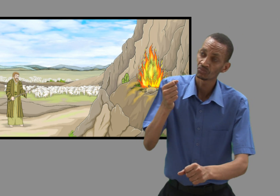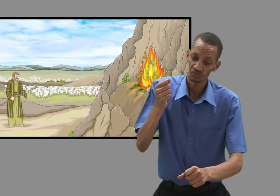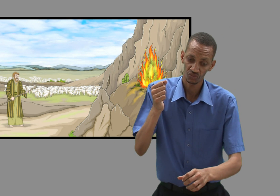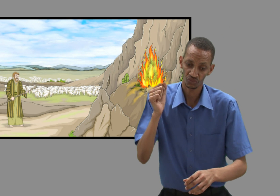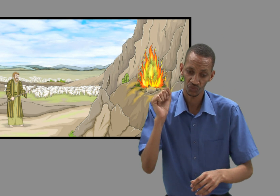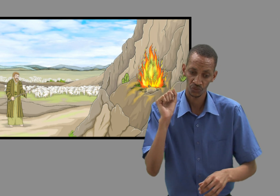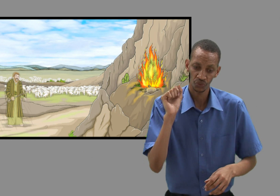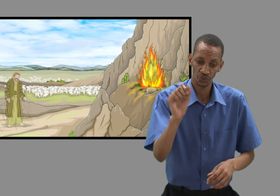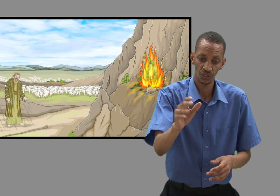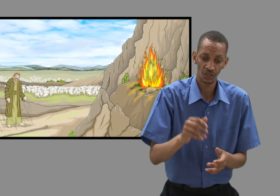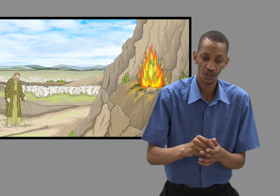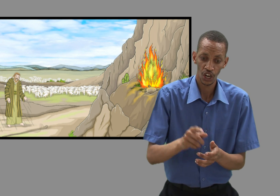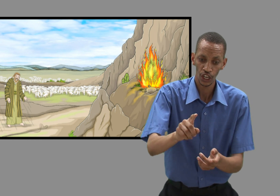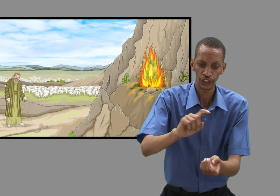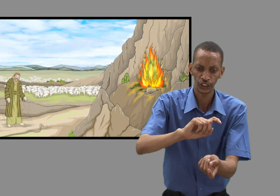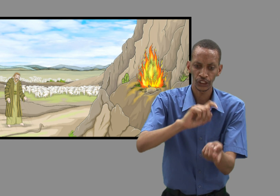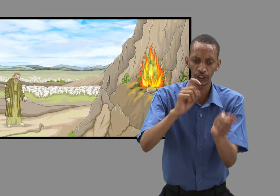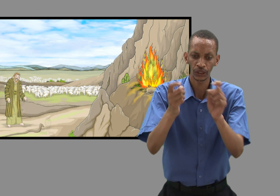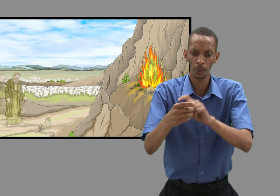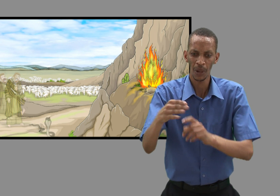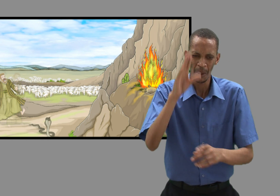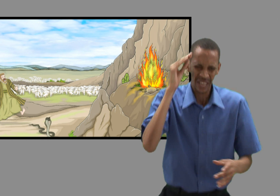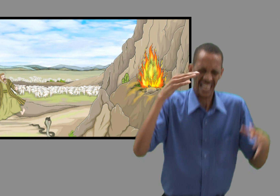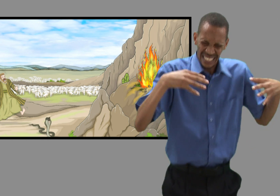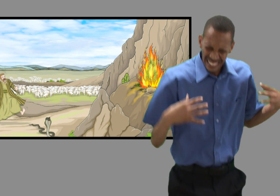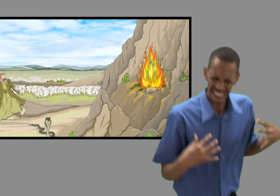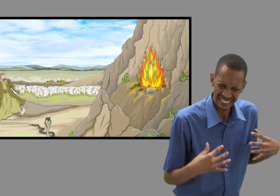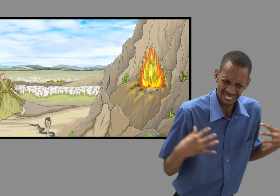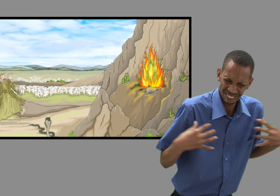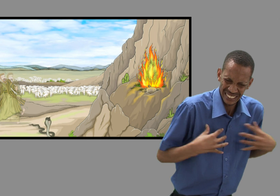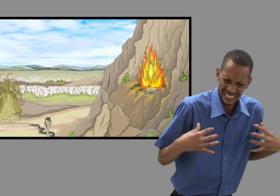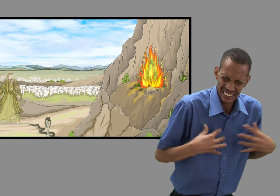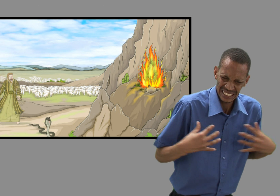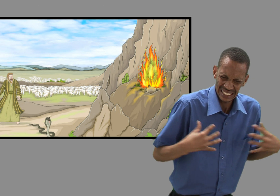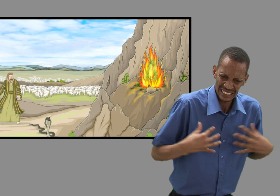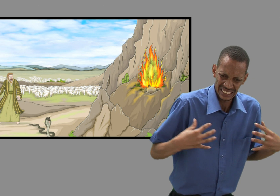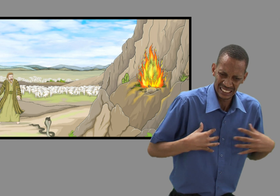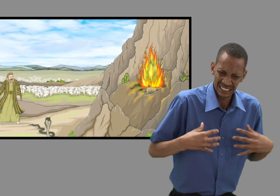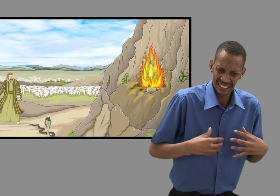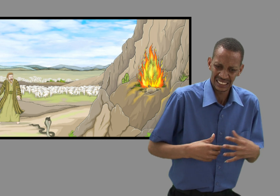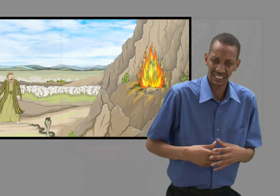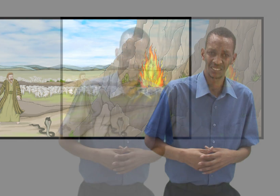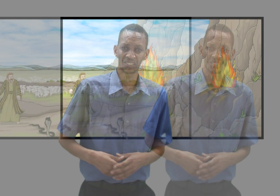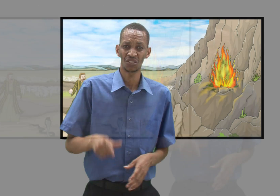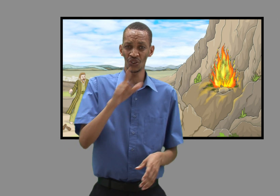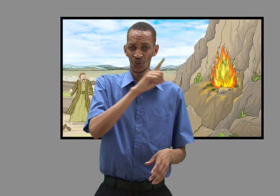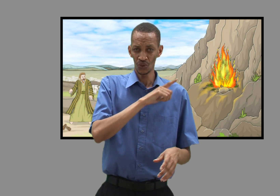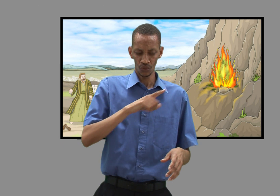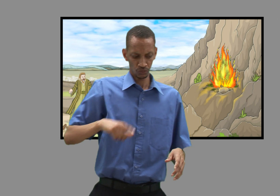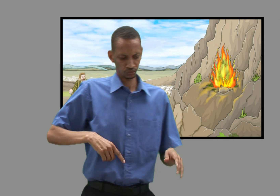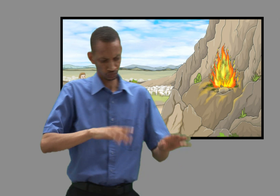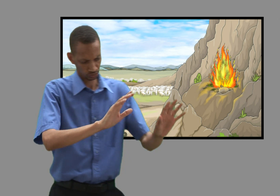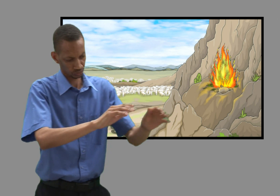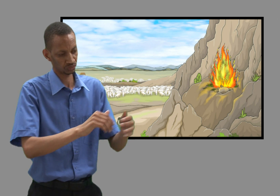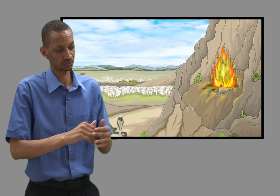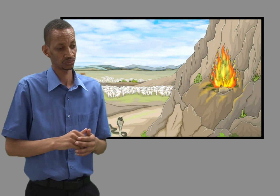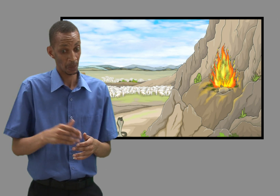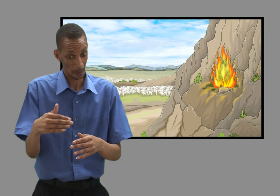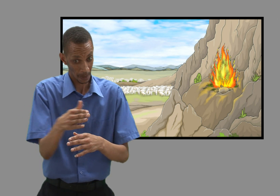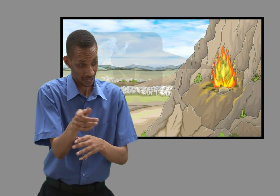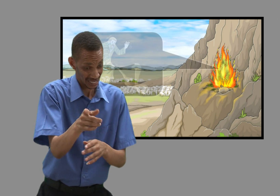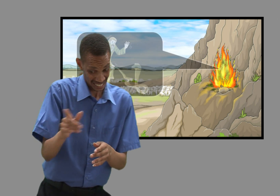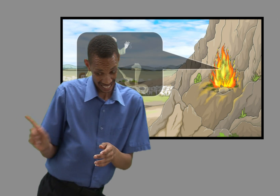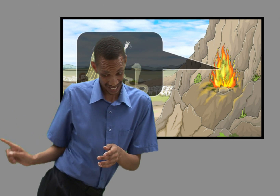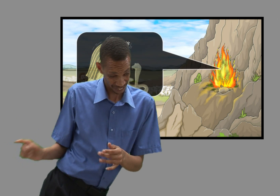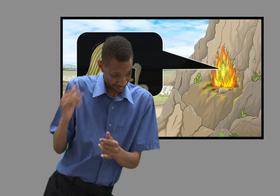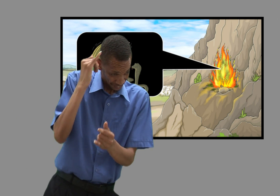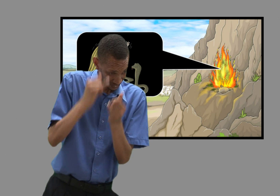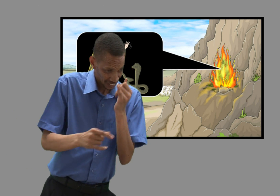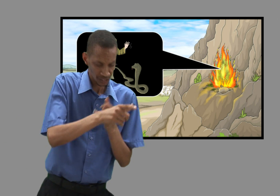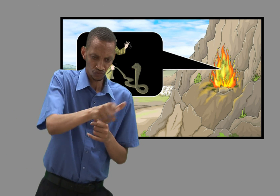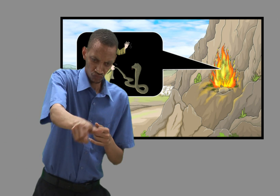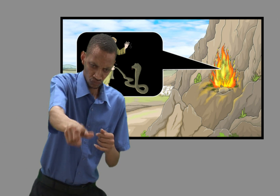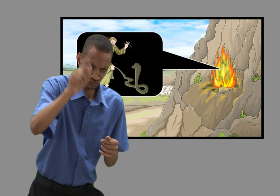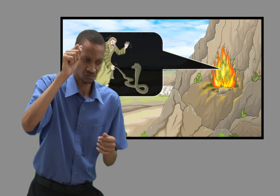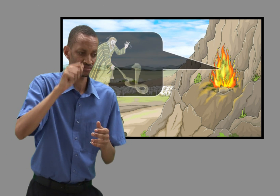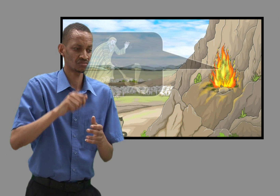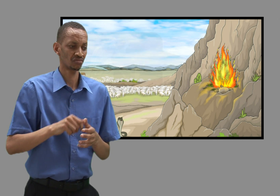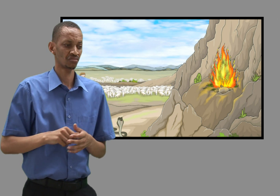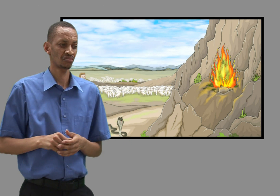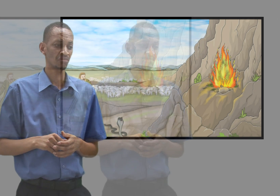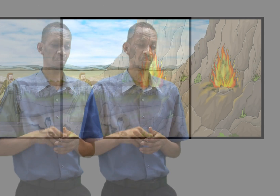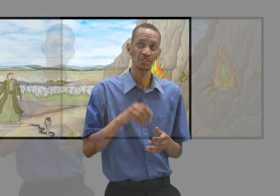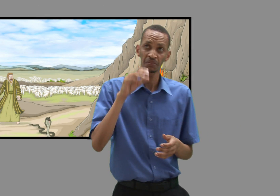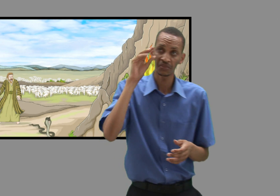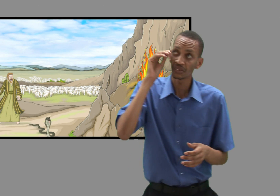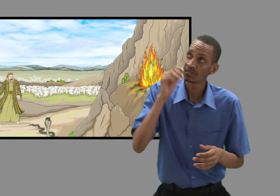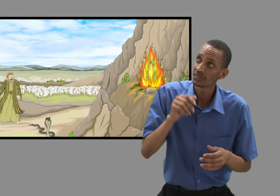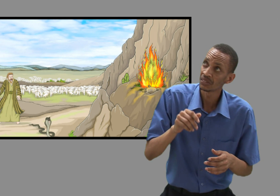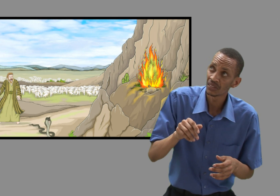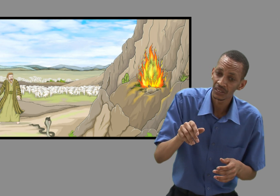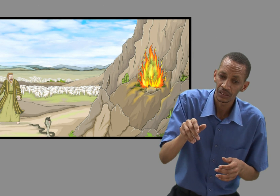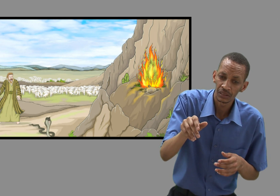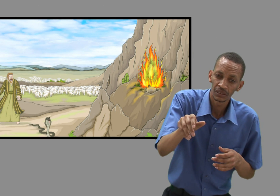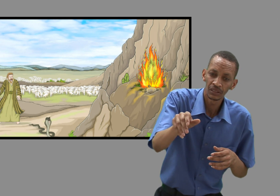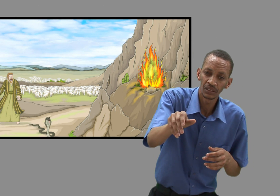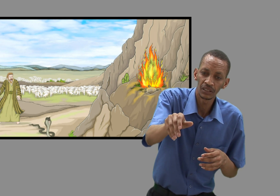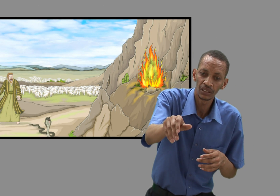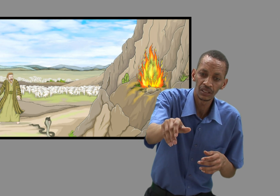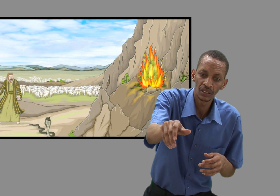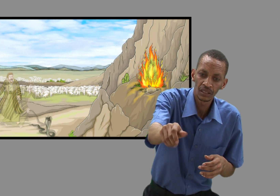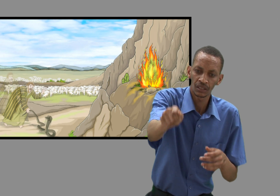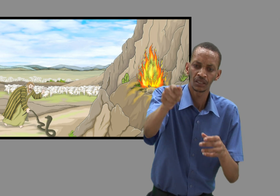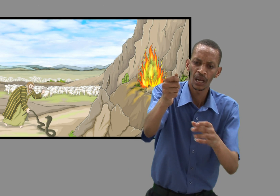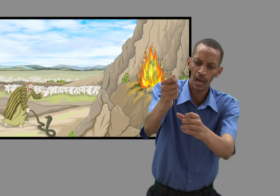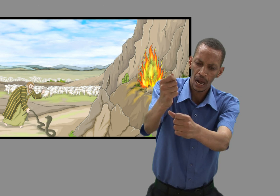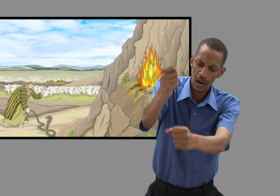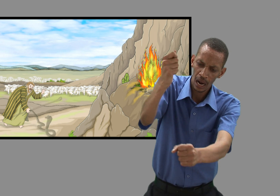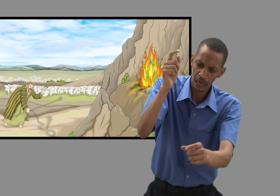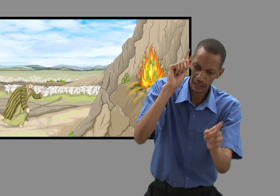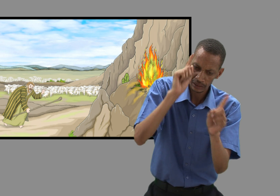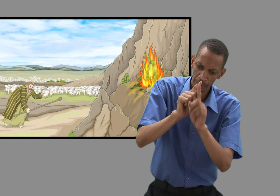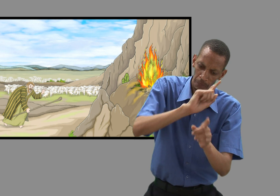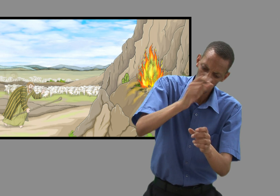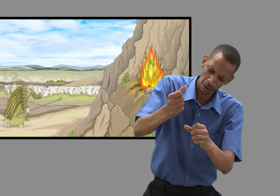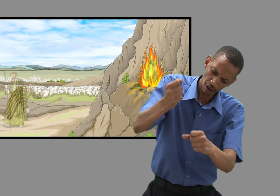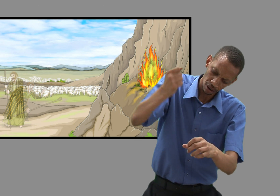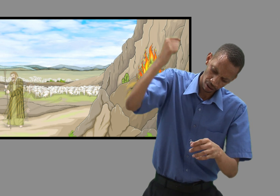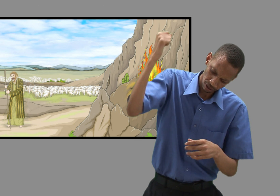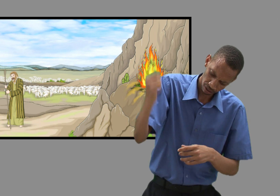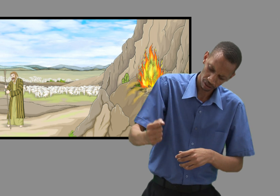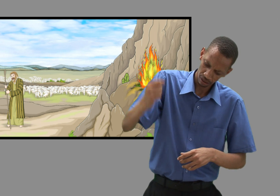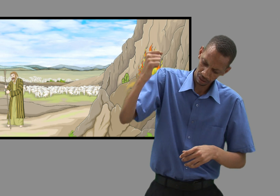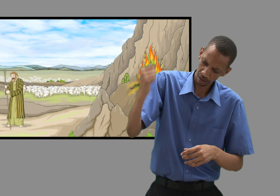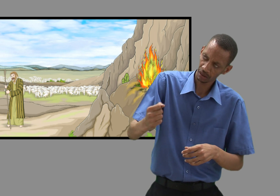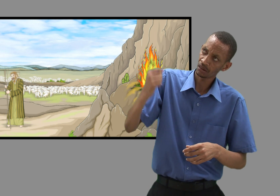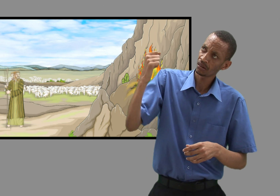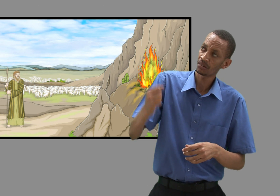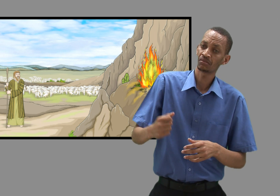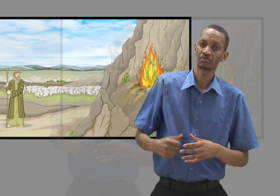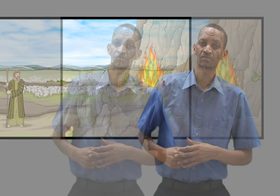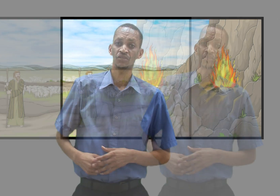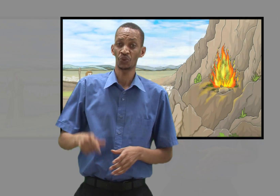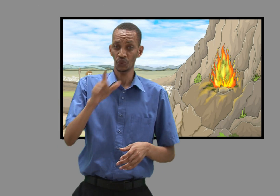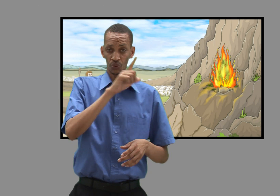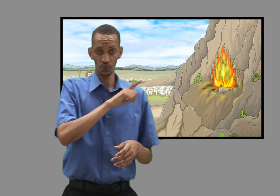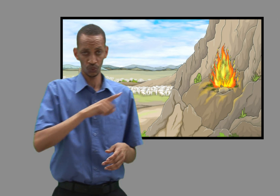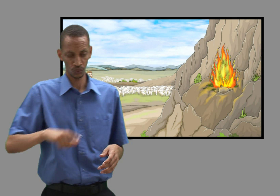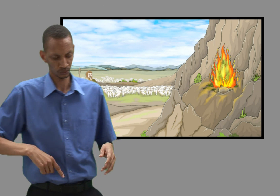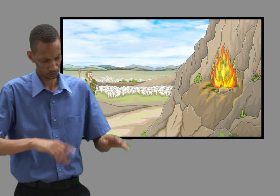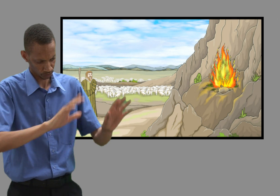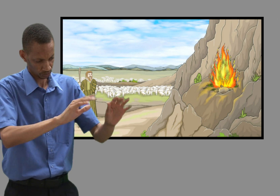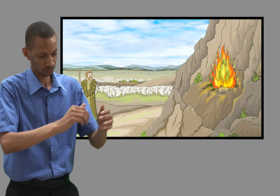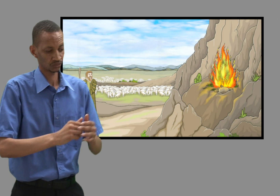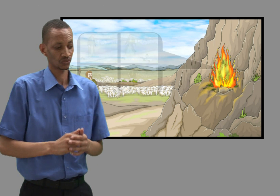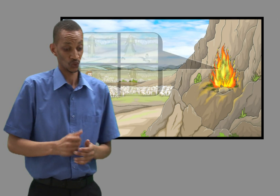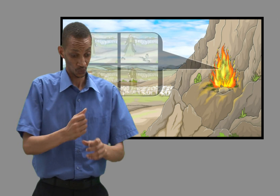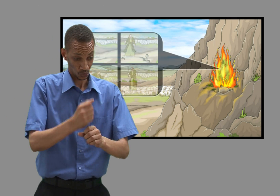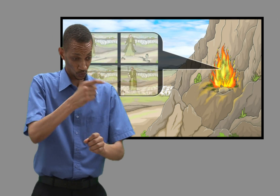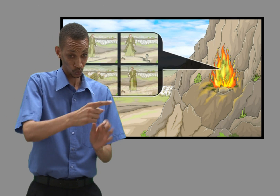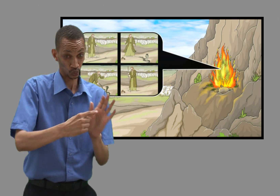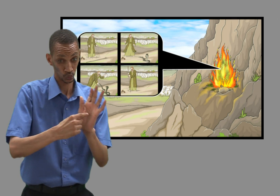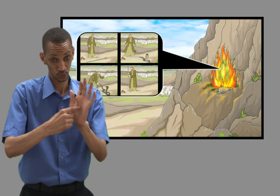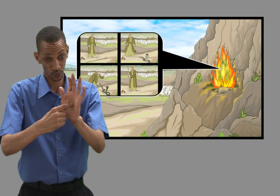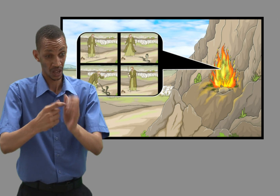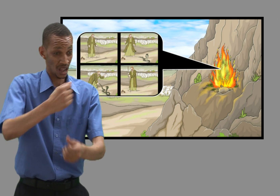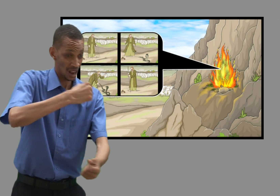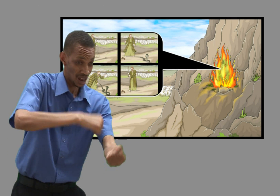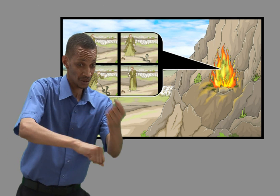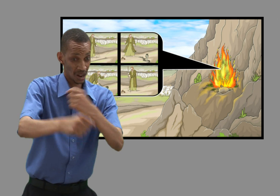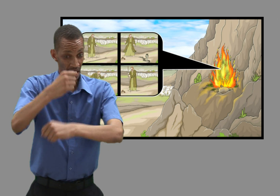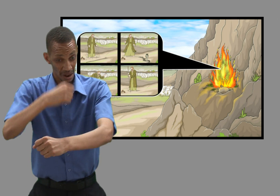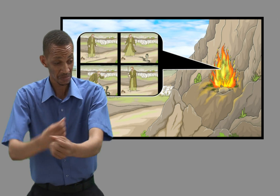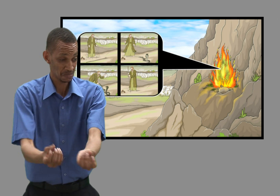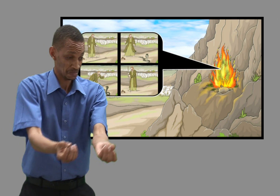So Moses threw it on the ground, and it became a snake, and he ran from it. “Stretch out your hand and grab it by the tail,” the LORD said to Moses, who reached out his hand and caught the snake, and it turned back into a staff in his hand.